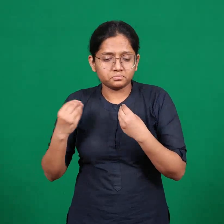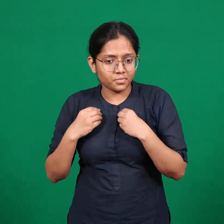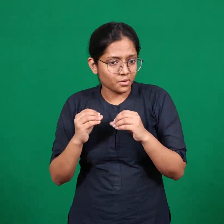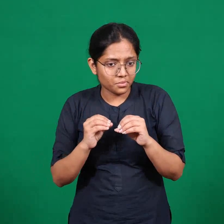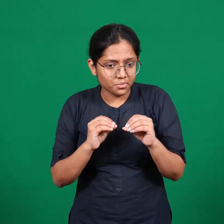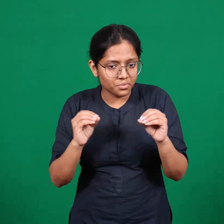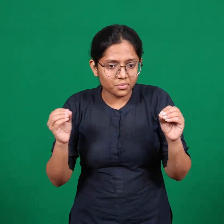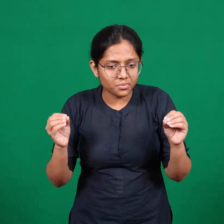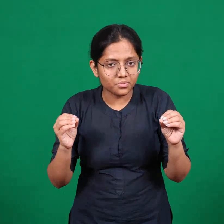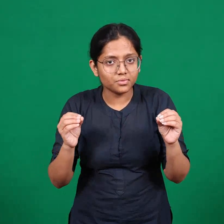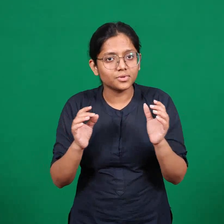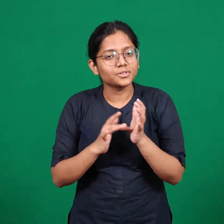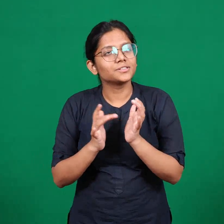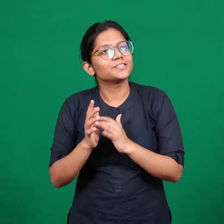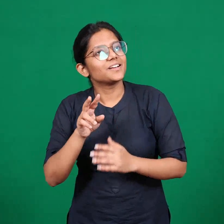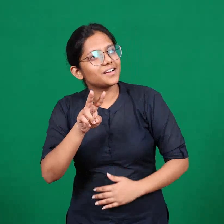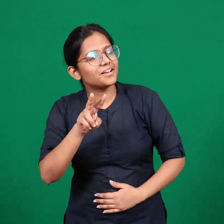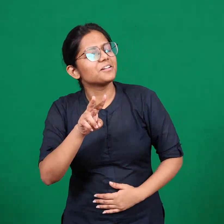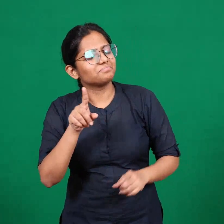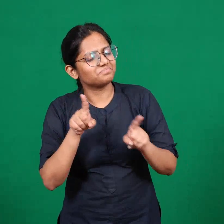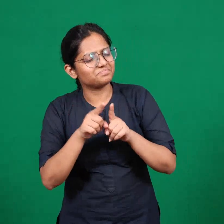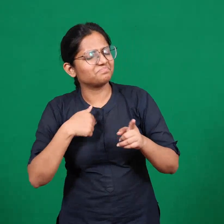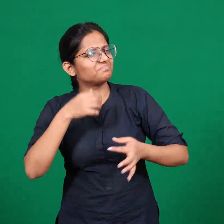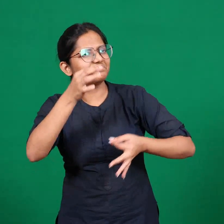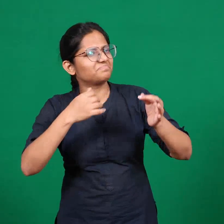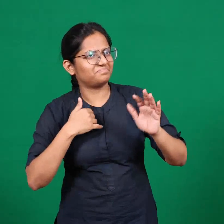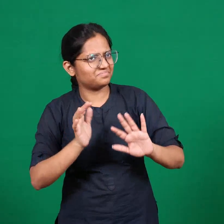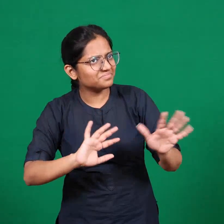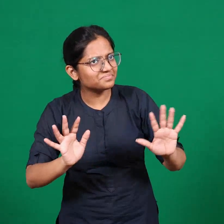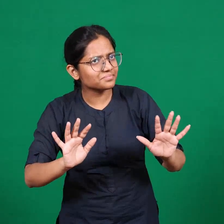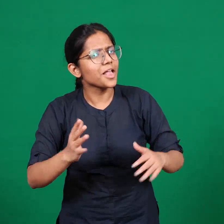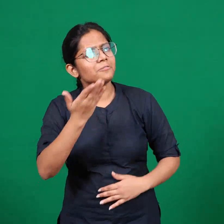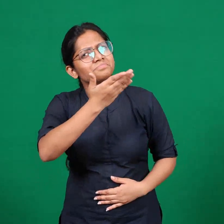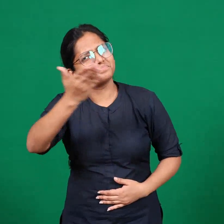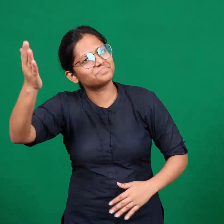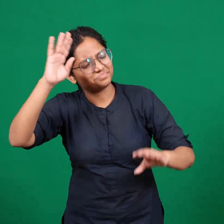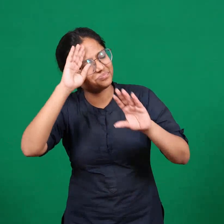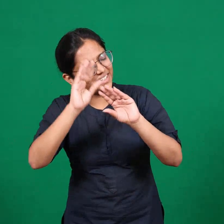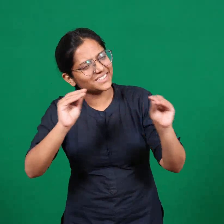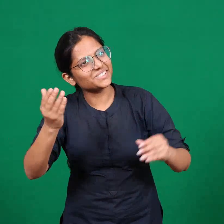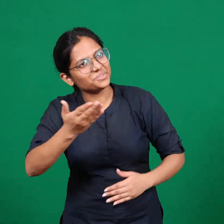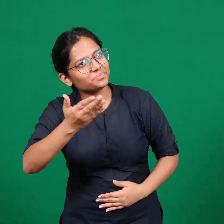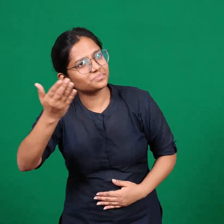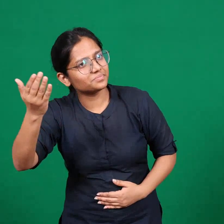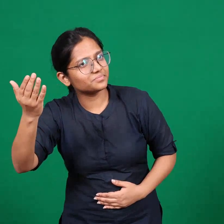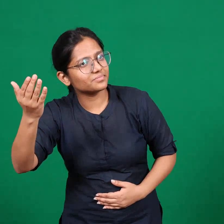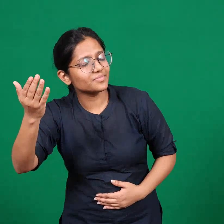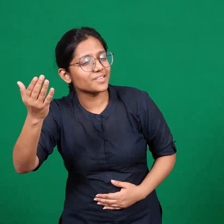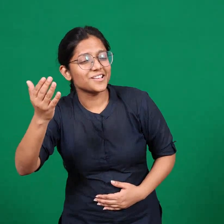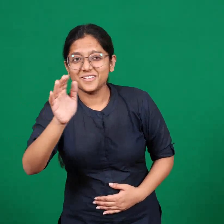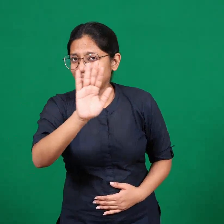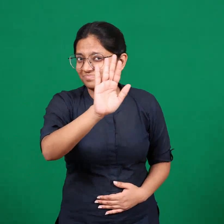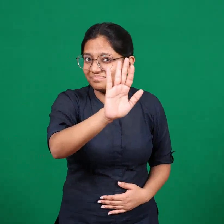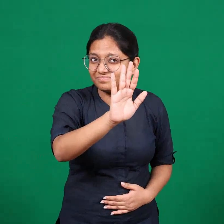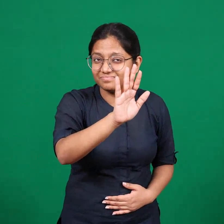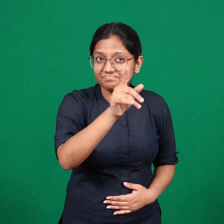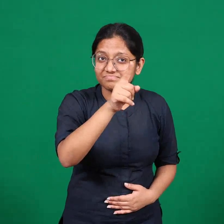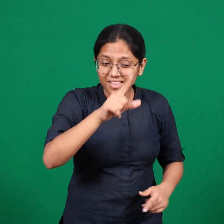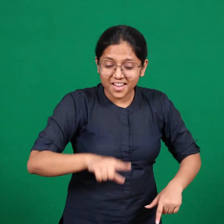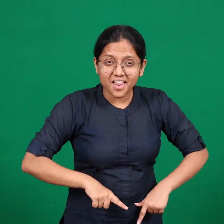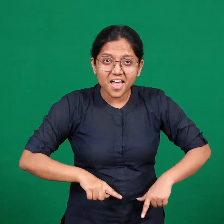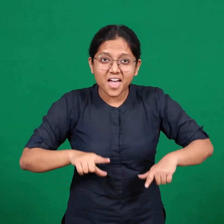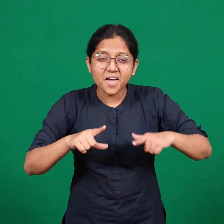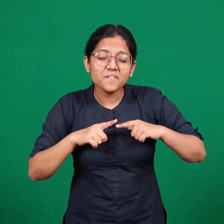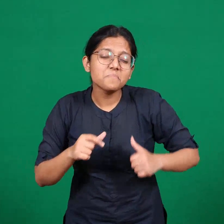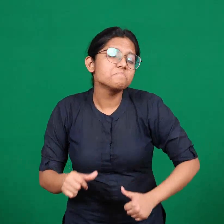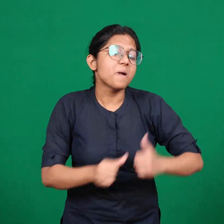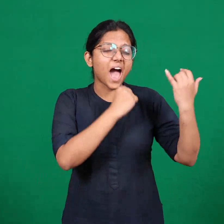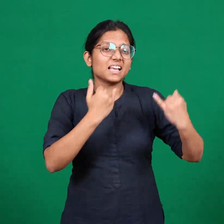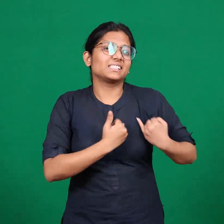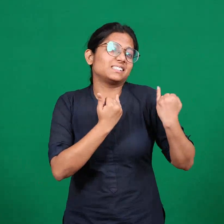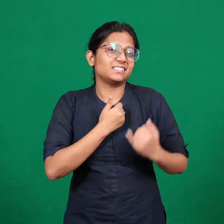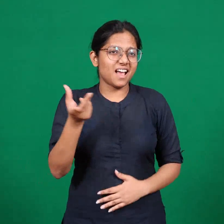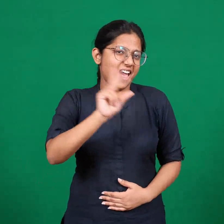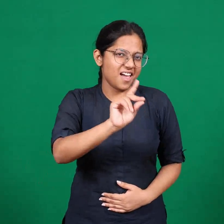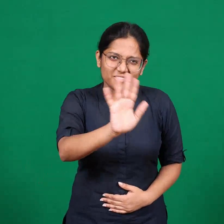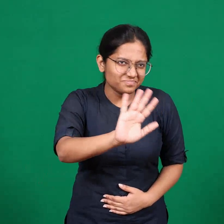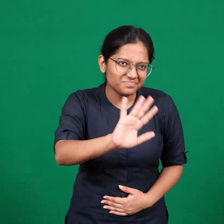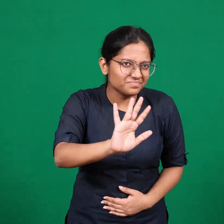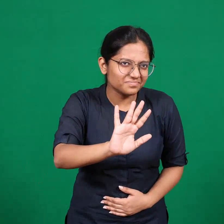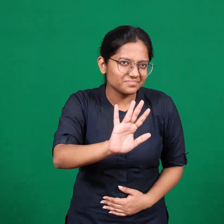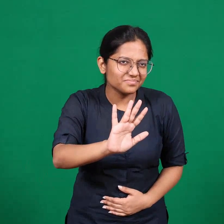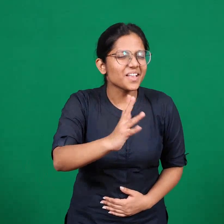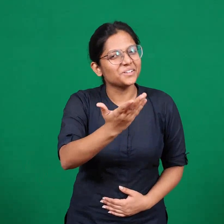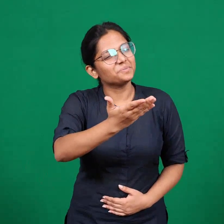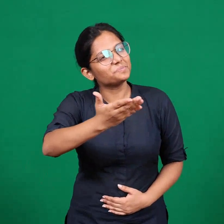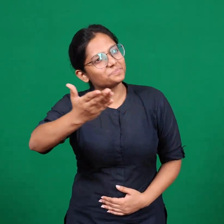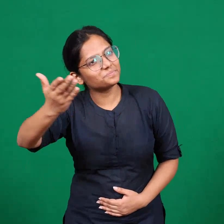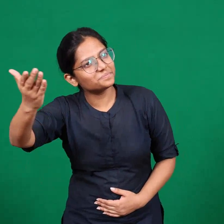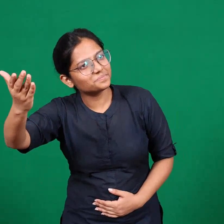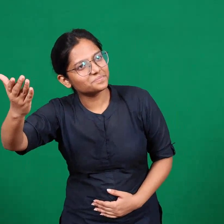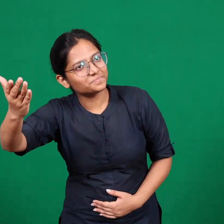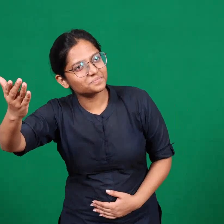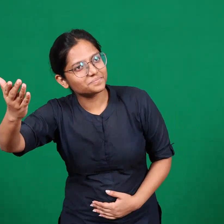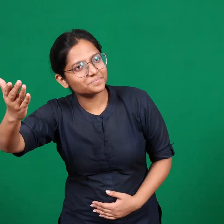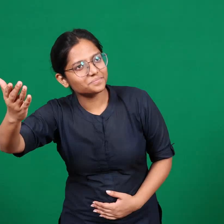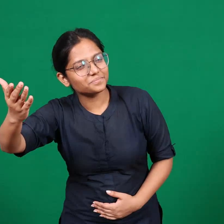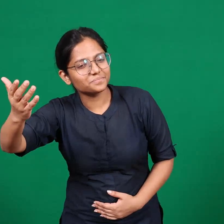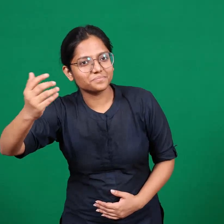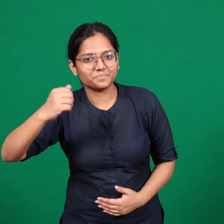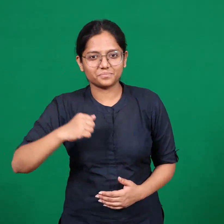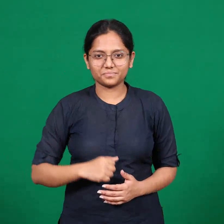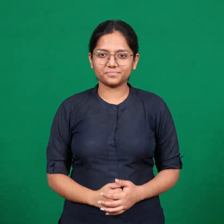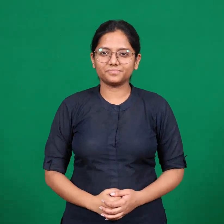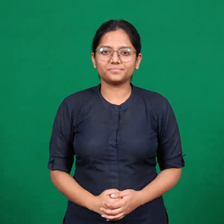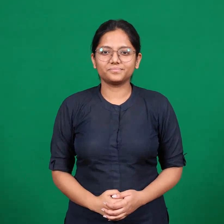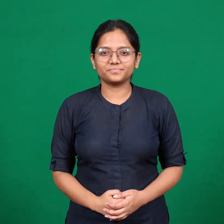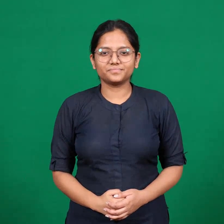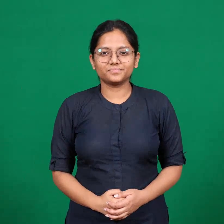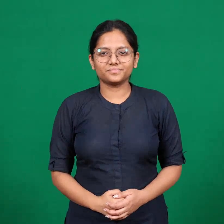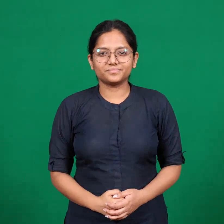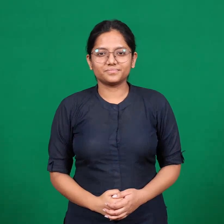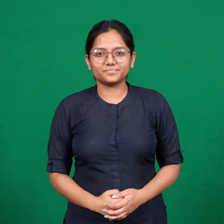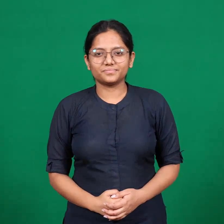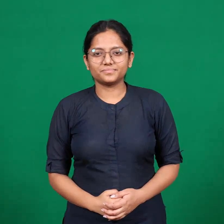"Then neither do I condemn you," Jesus declared. " Now go and sin no more."